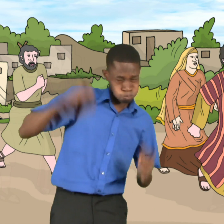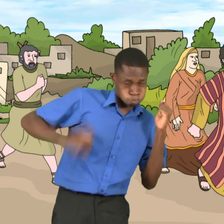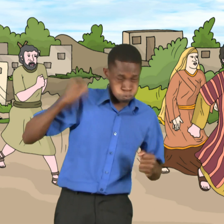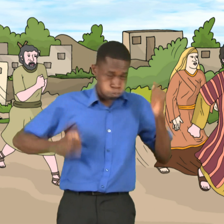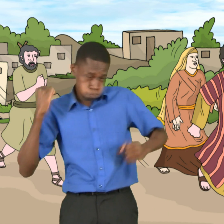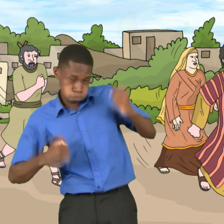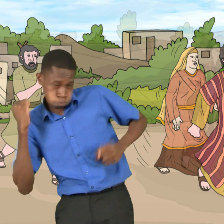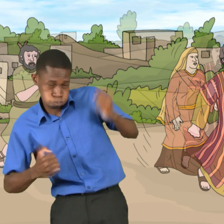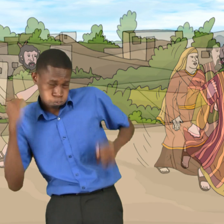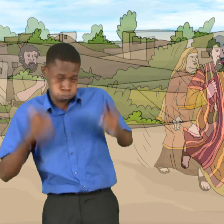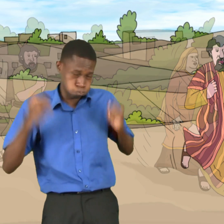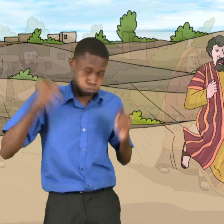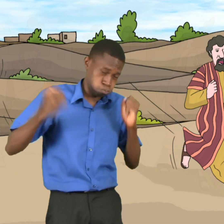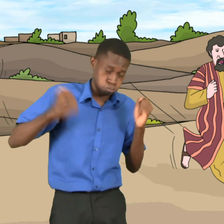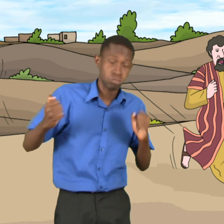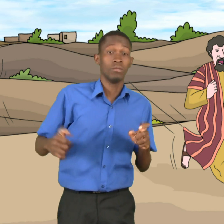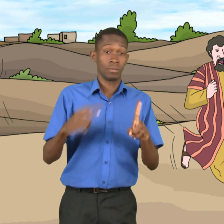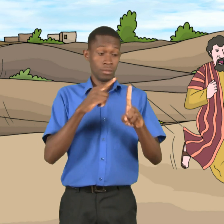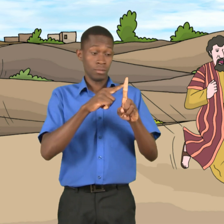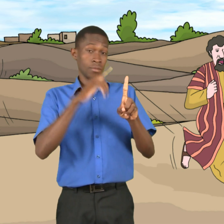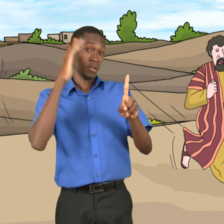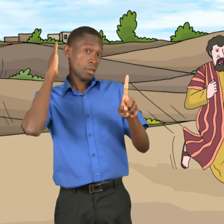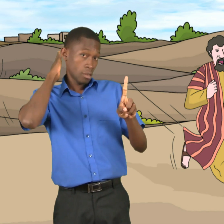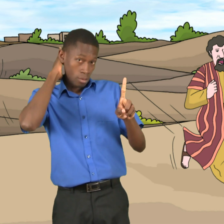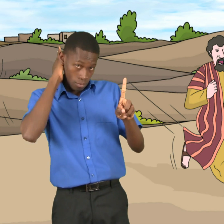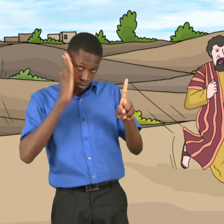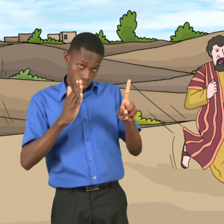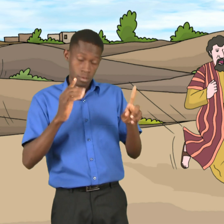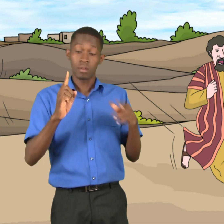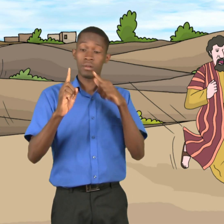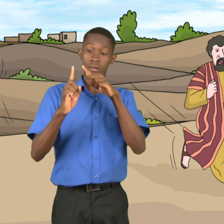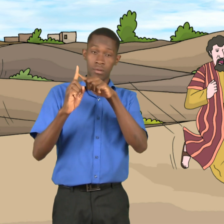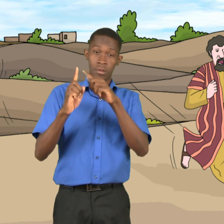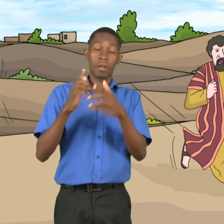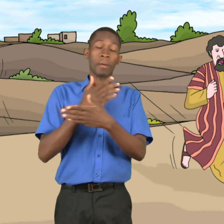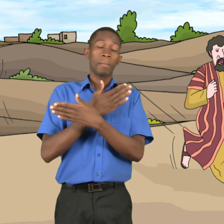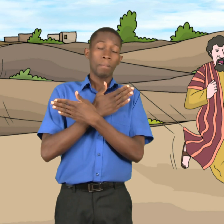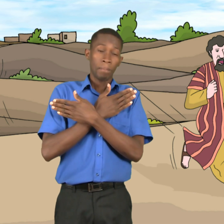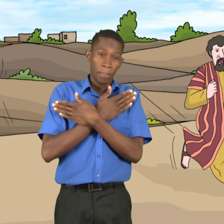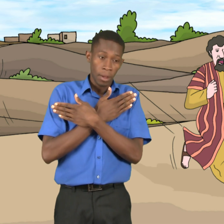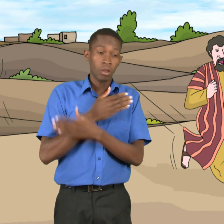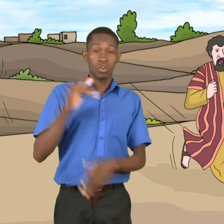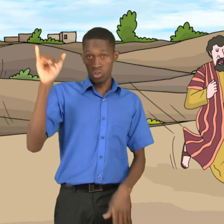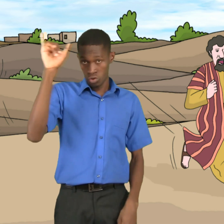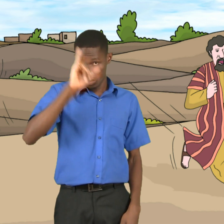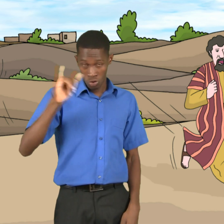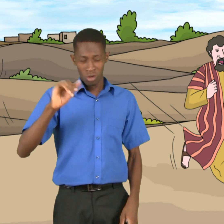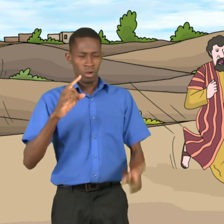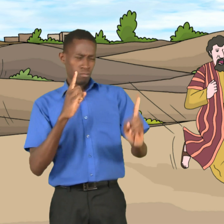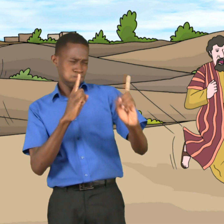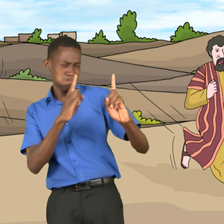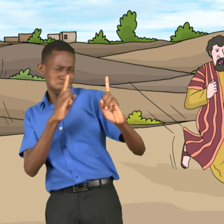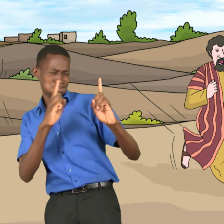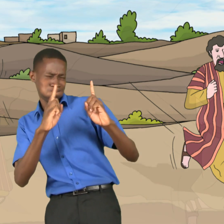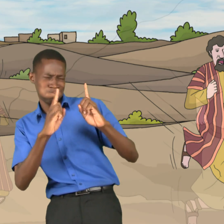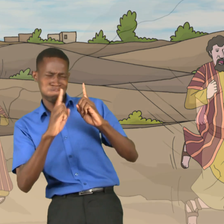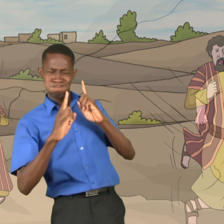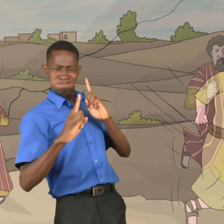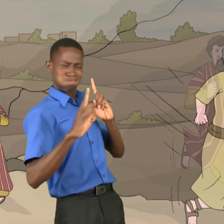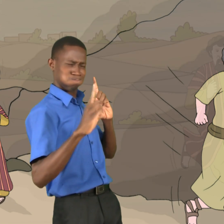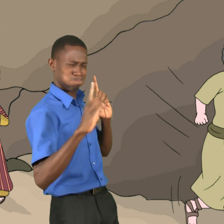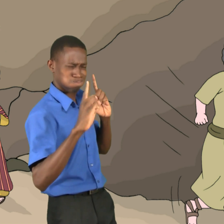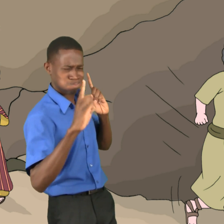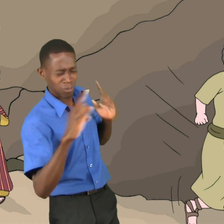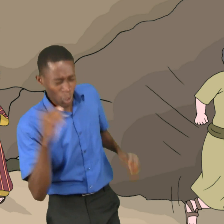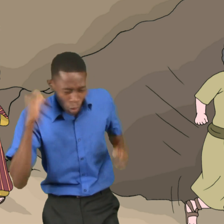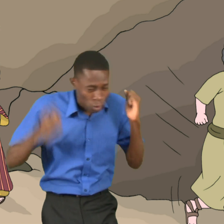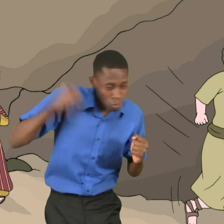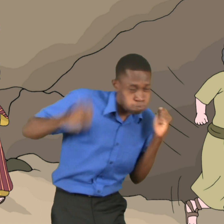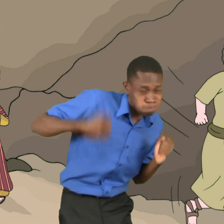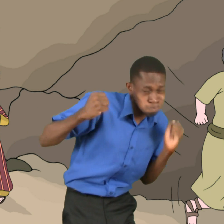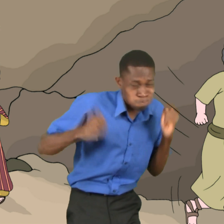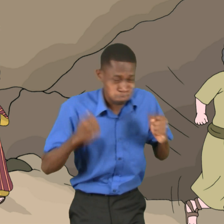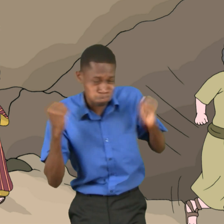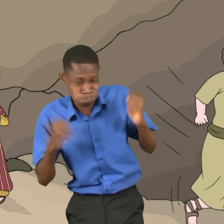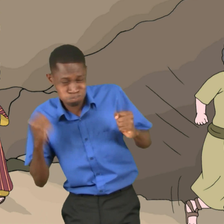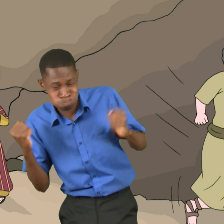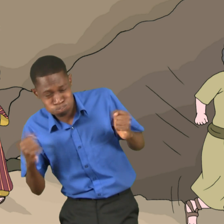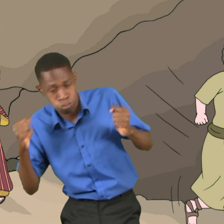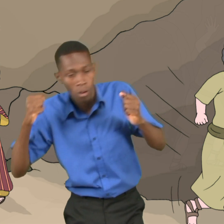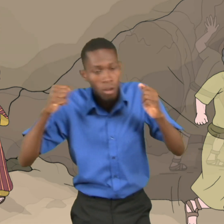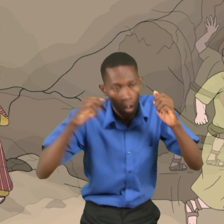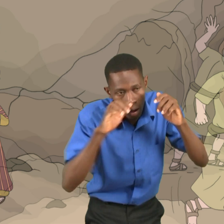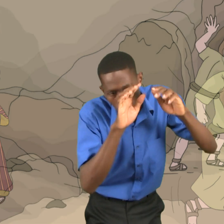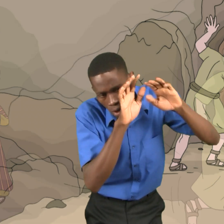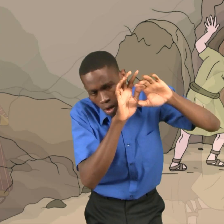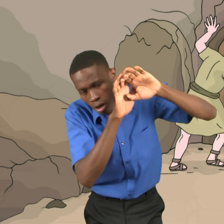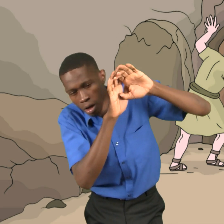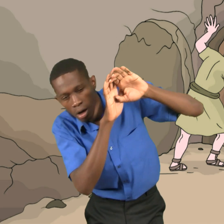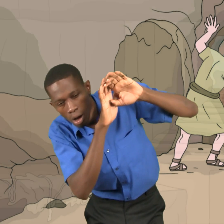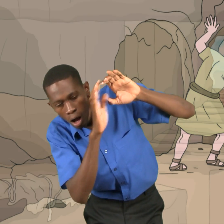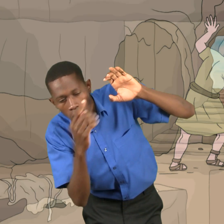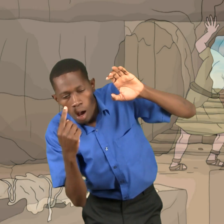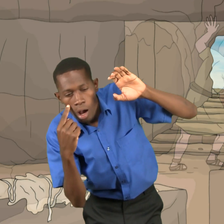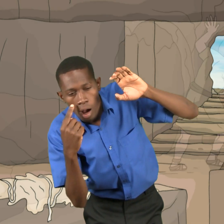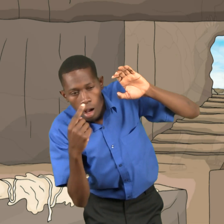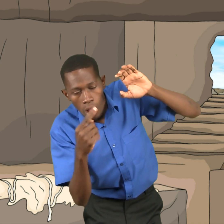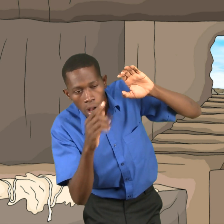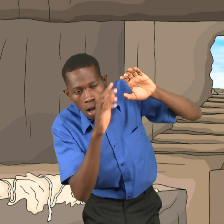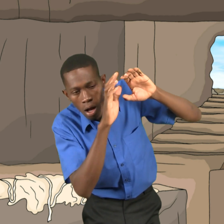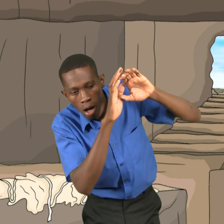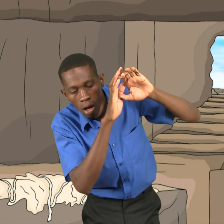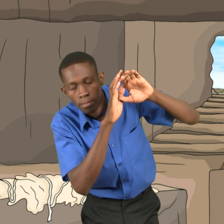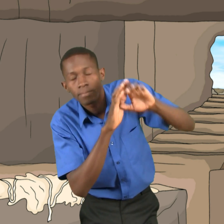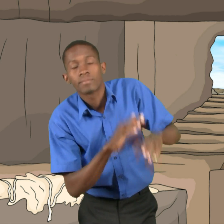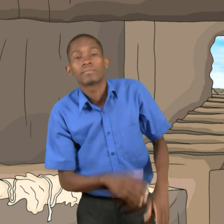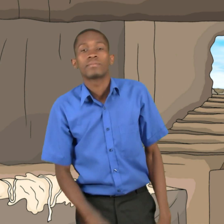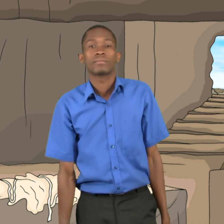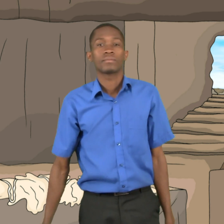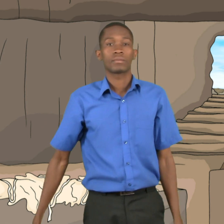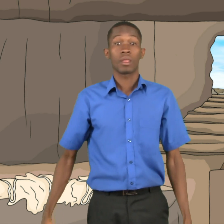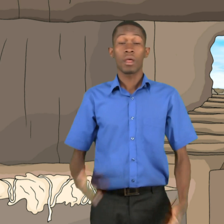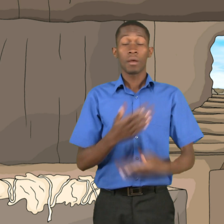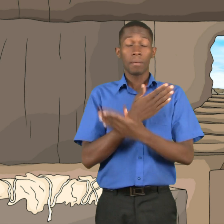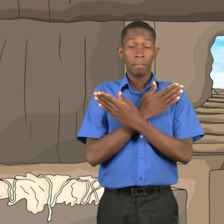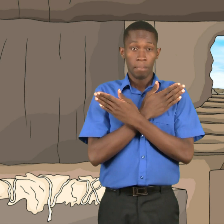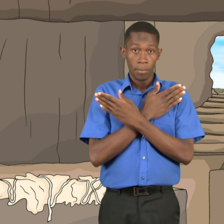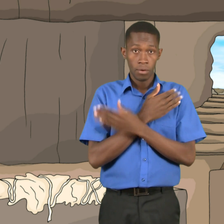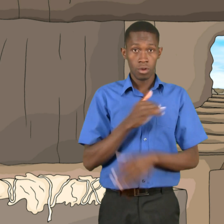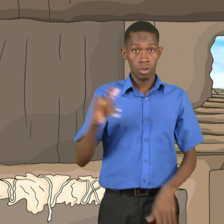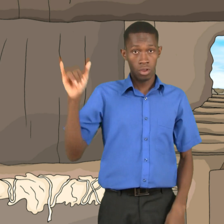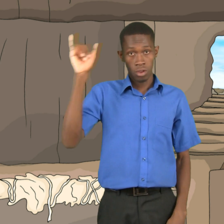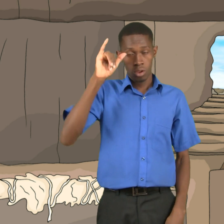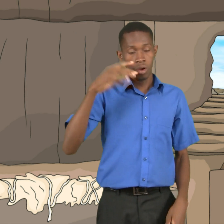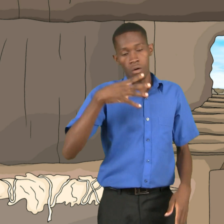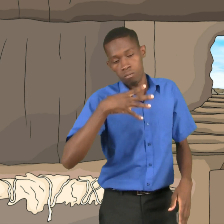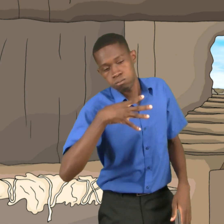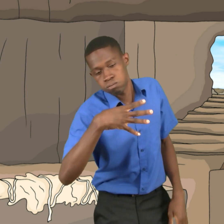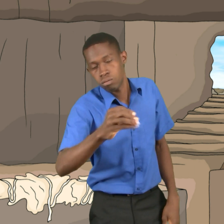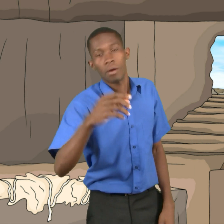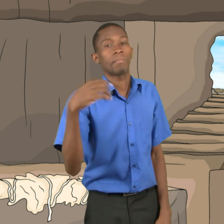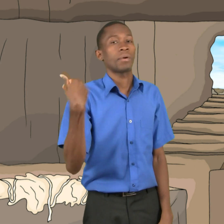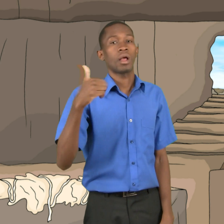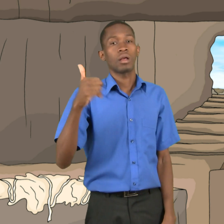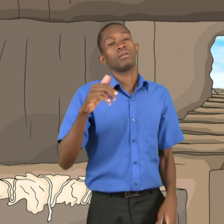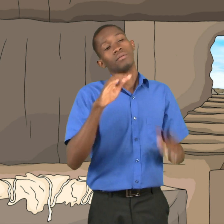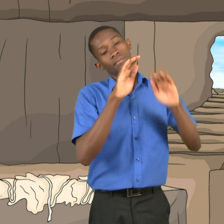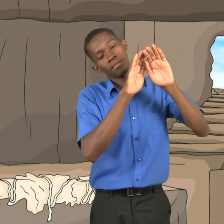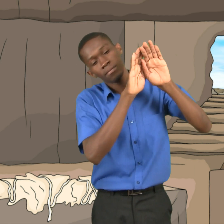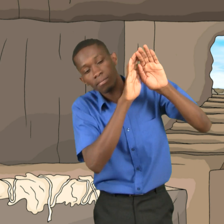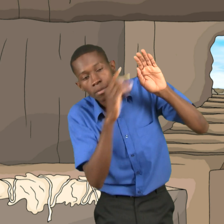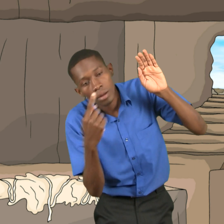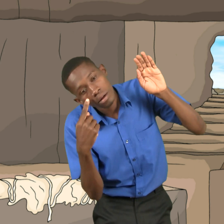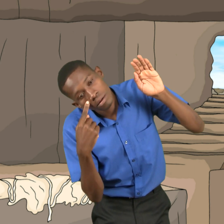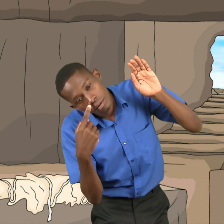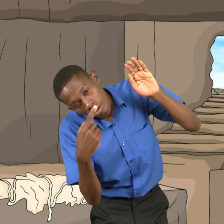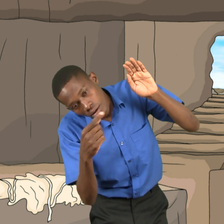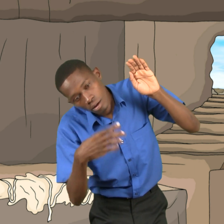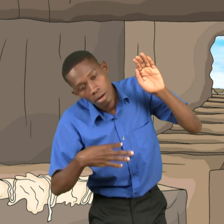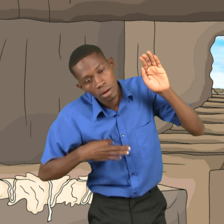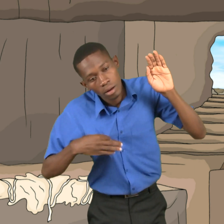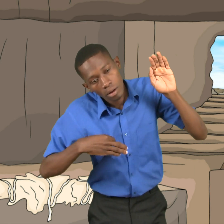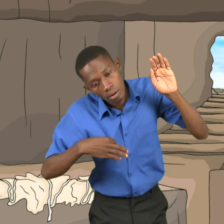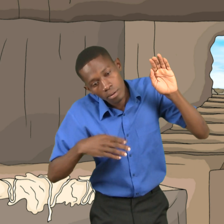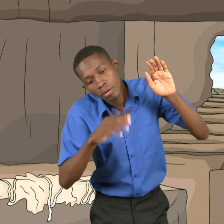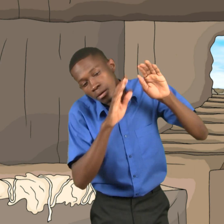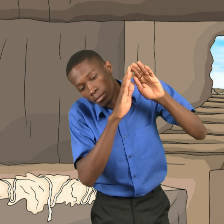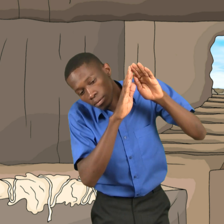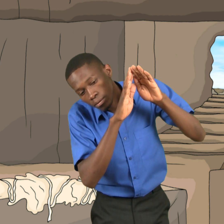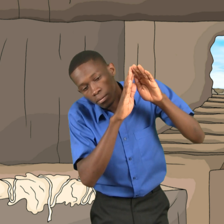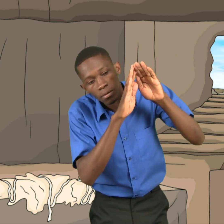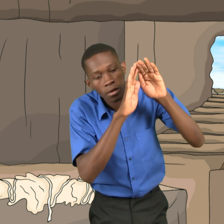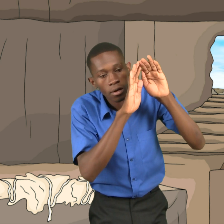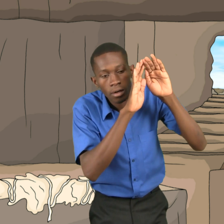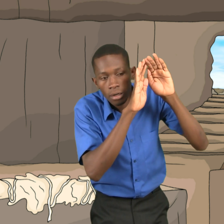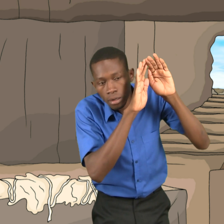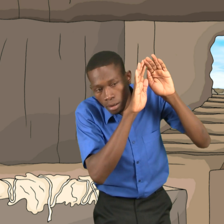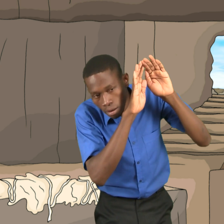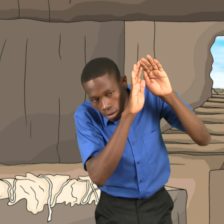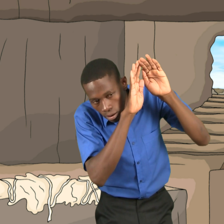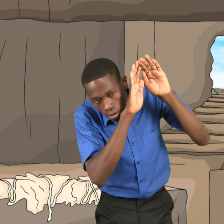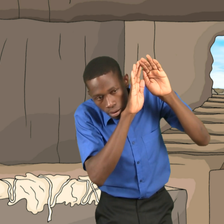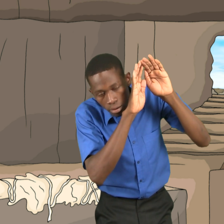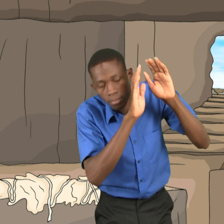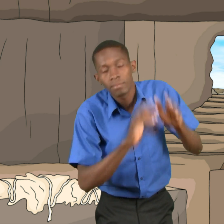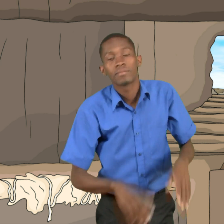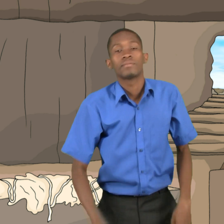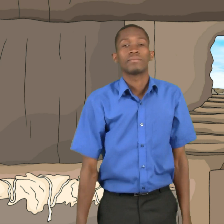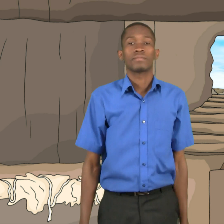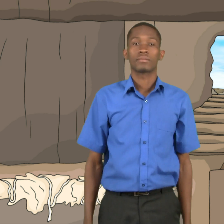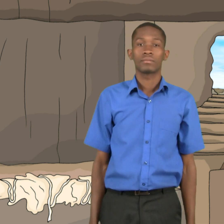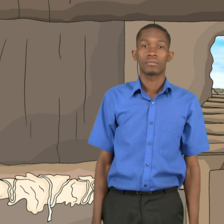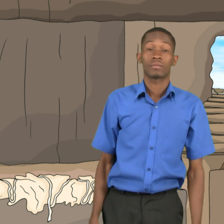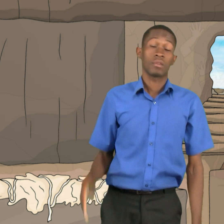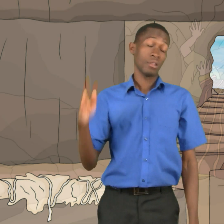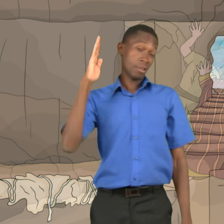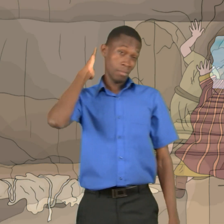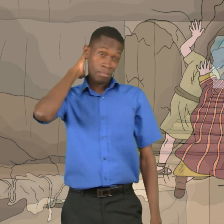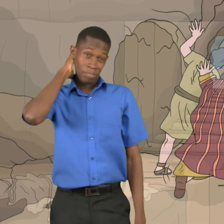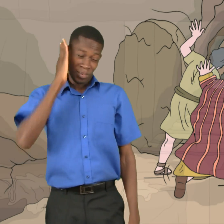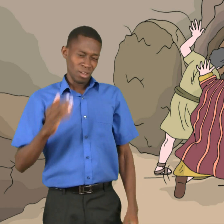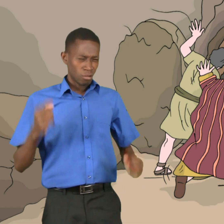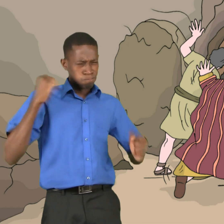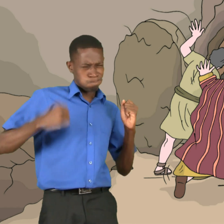The two were running together, but the other disciple outran Peter and reached the tomb first. He bent down and looked in at the linen cloths lying there, but he did not go in.